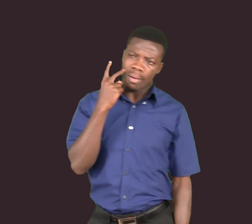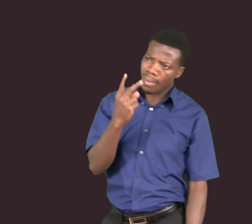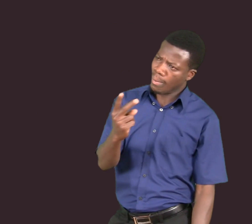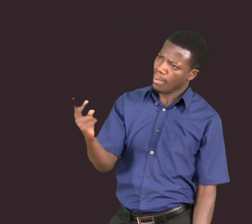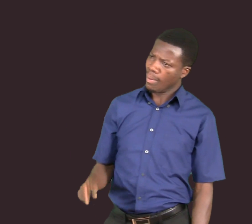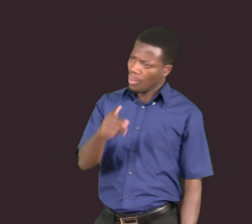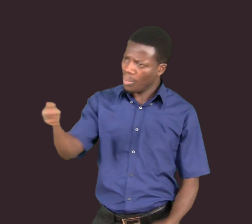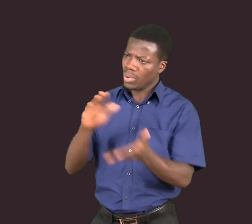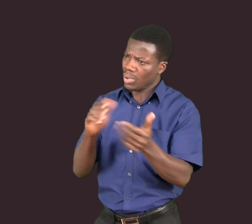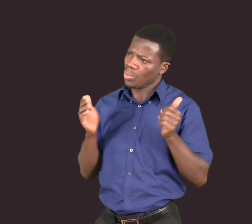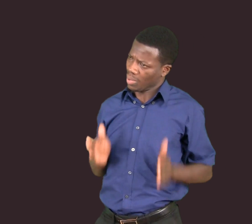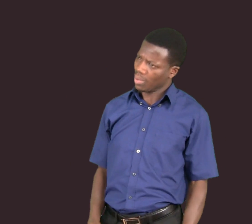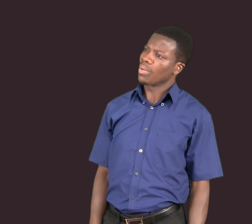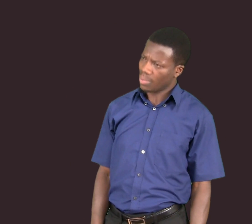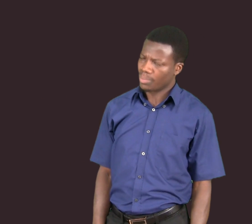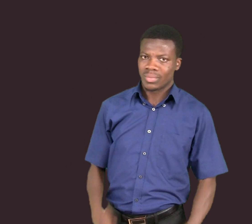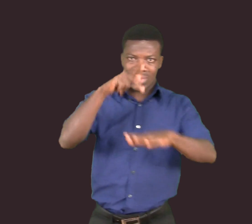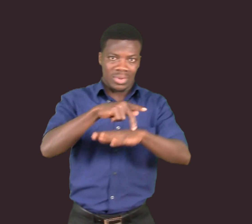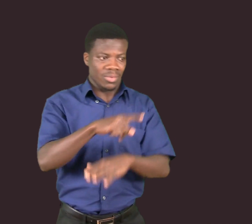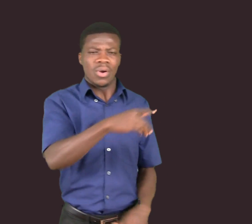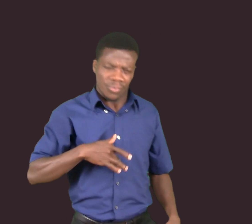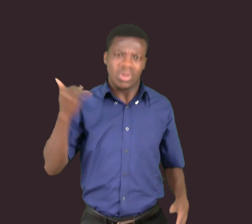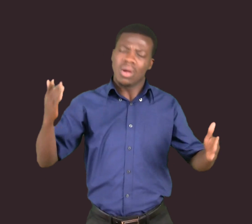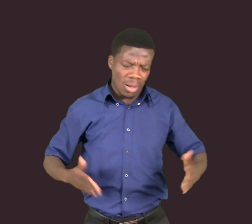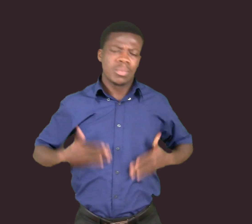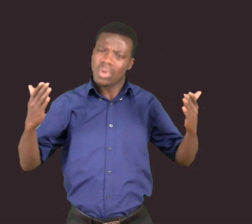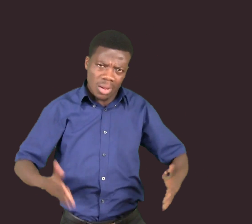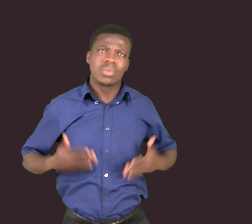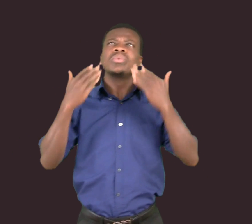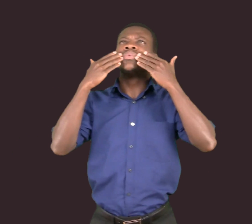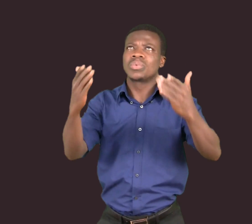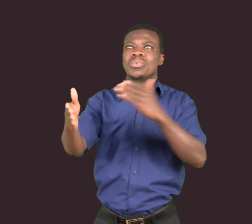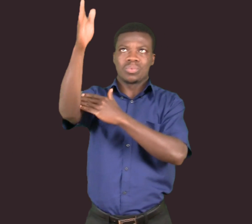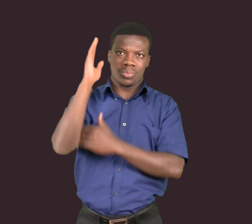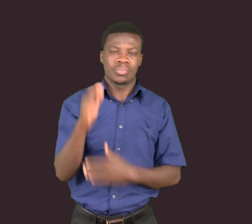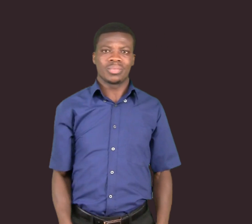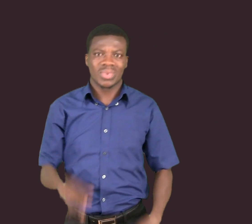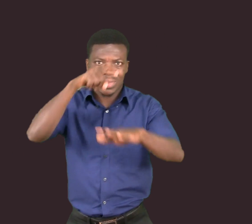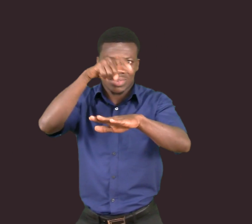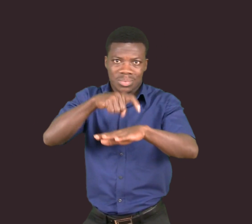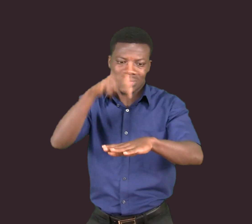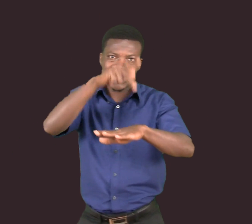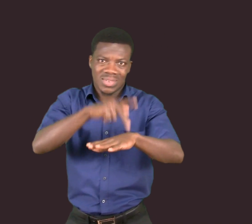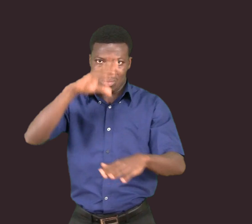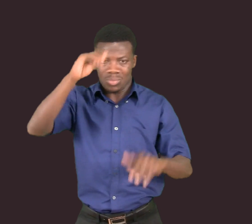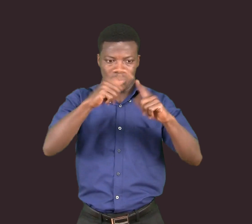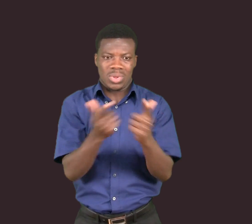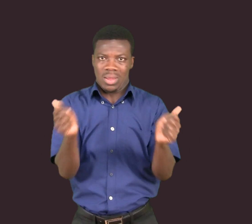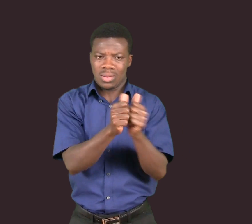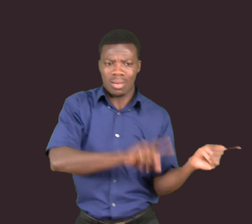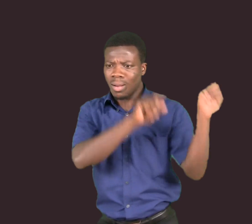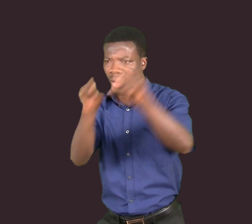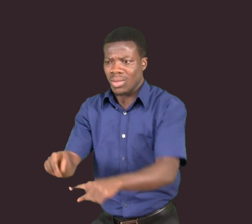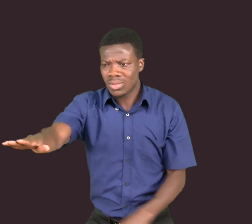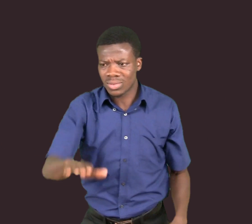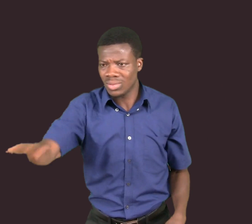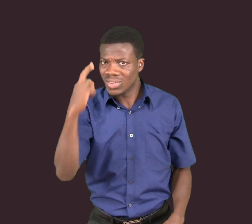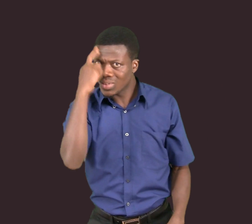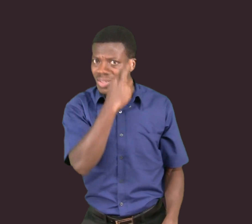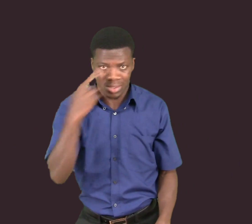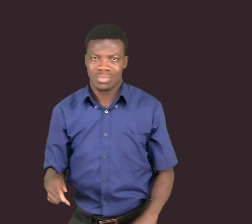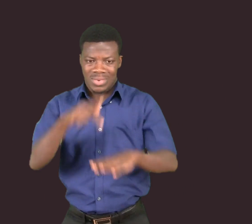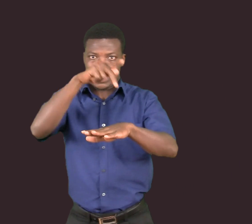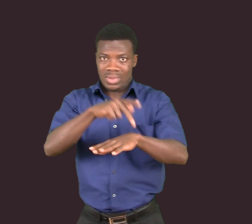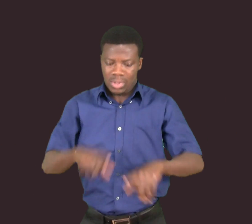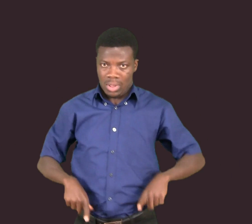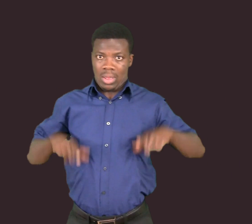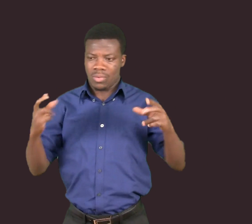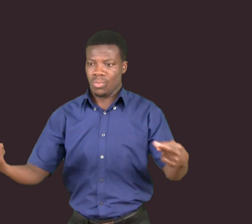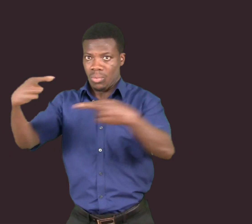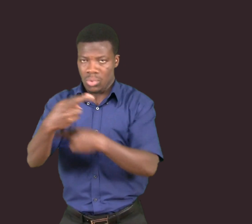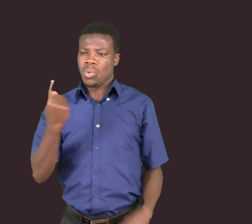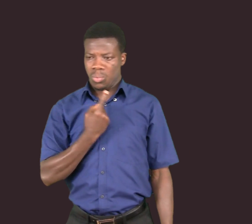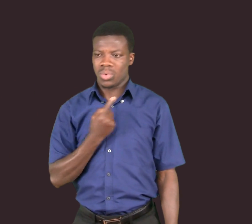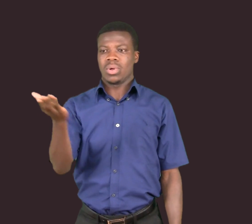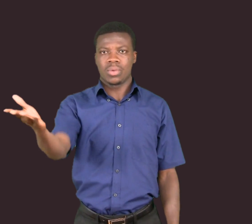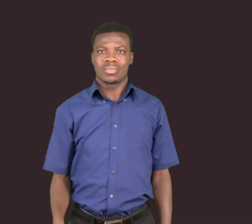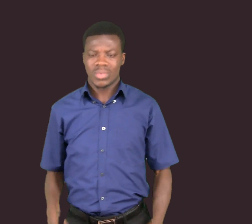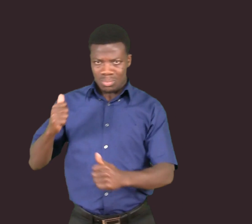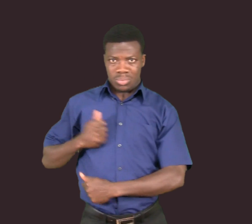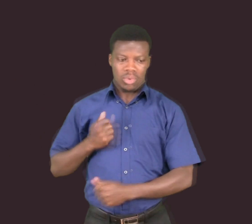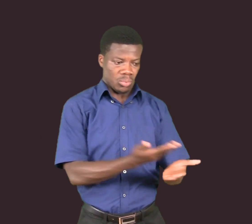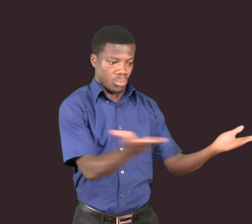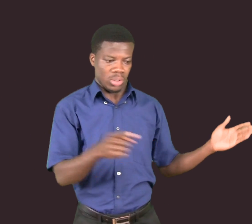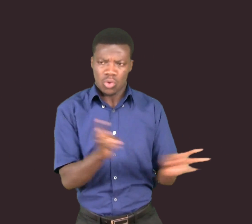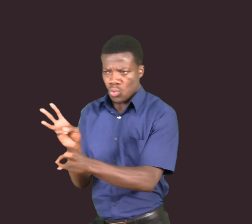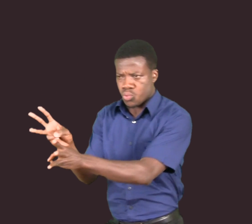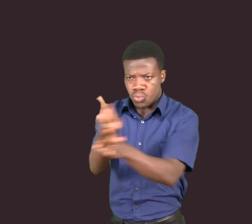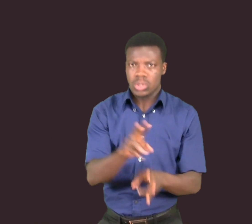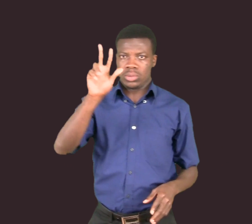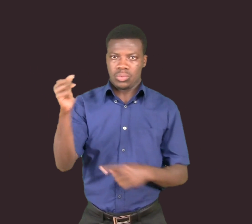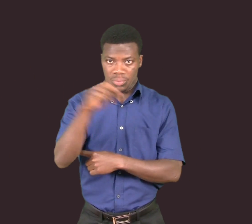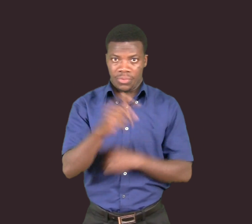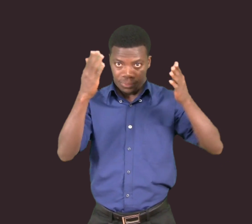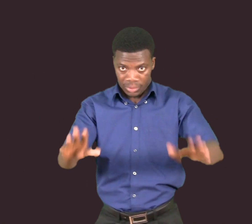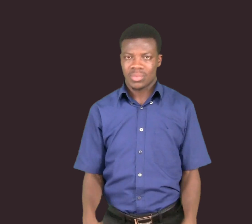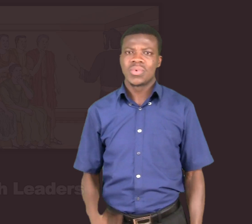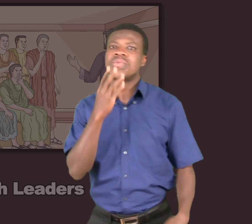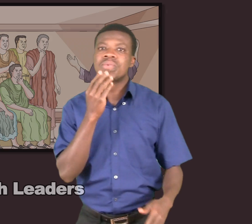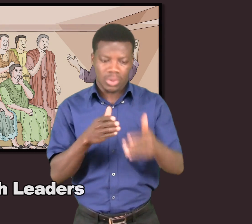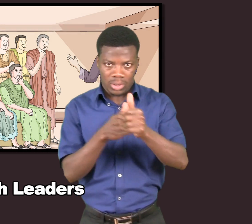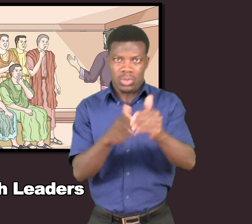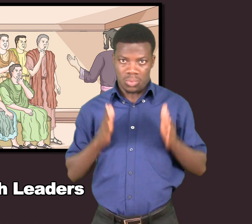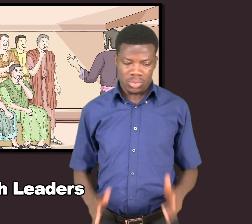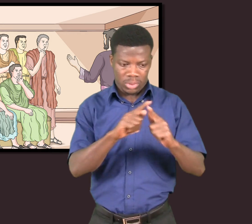When we arrived in Rome, Paul was permitted to stay by himself, with a soldier to guard him.